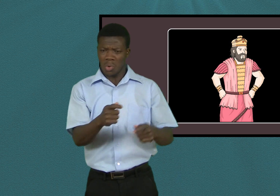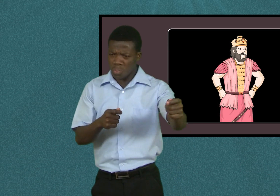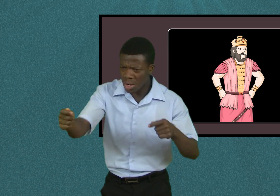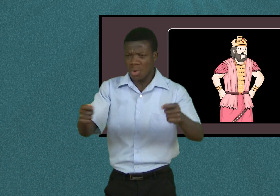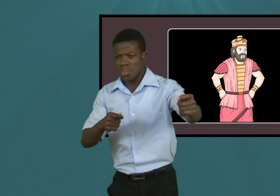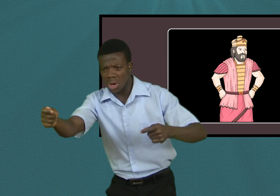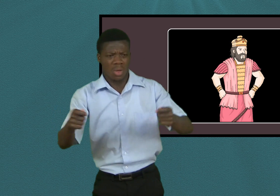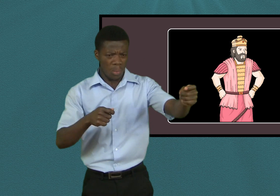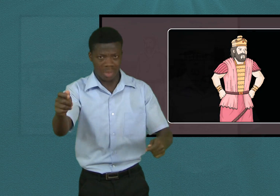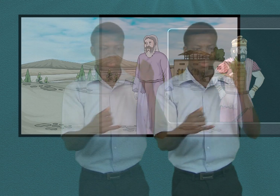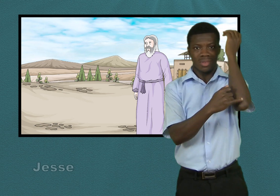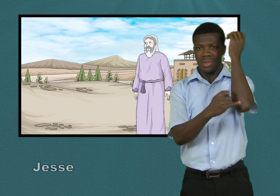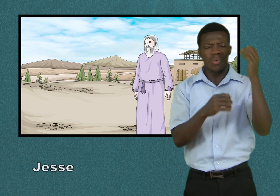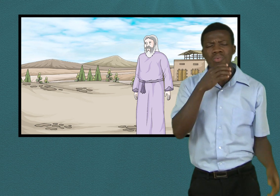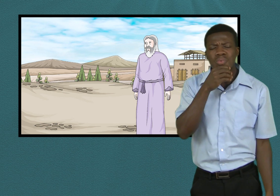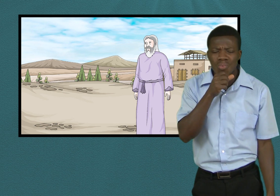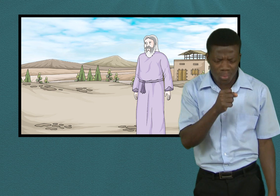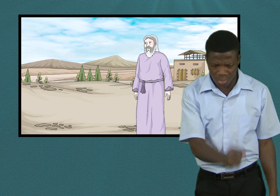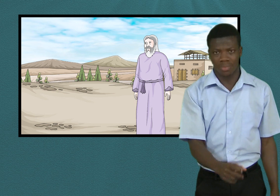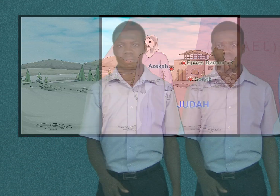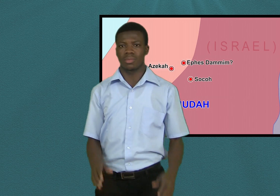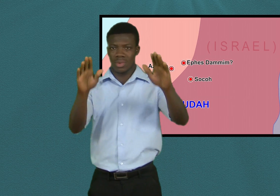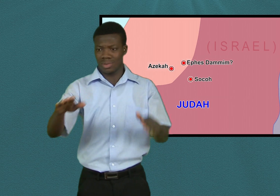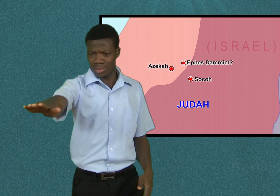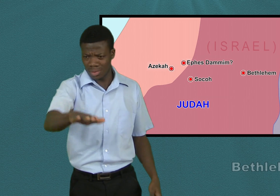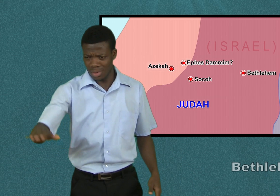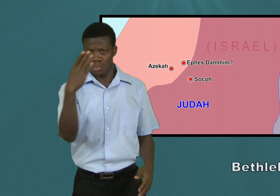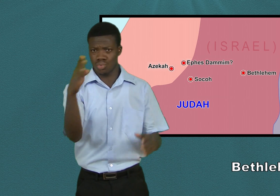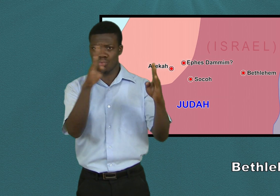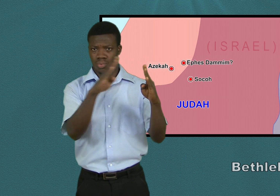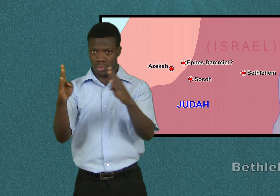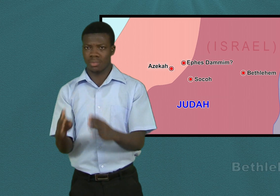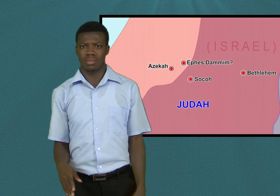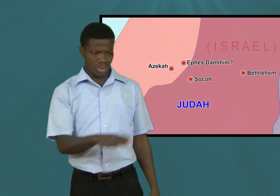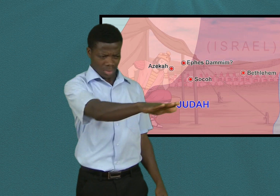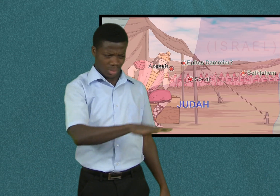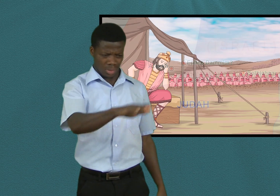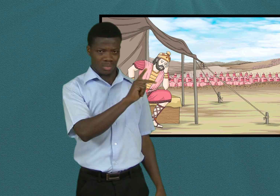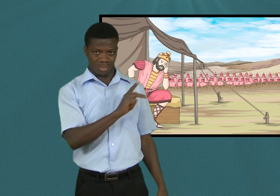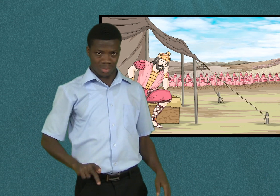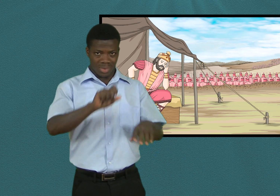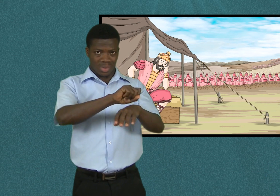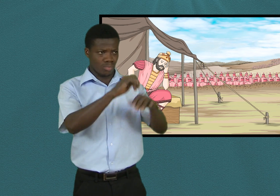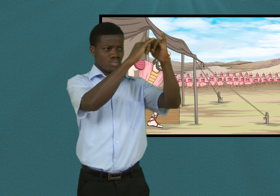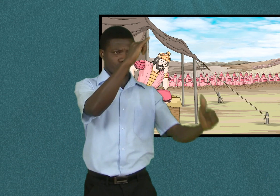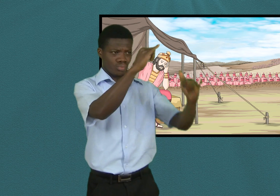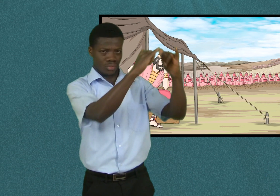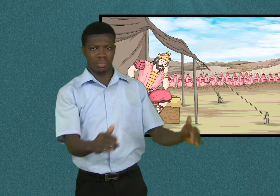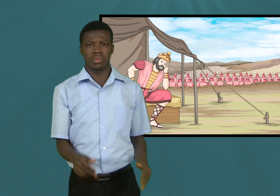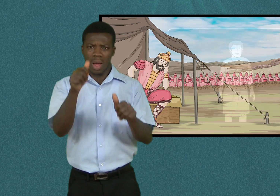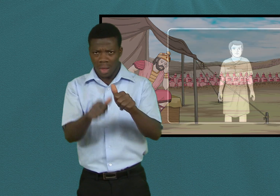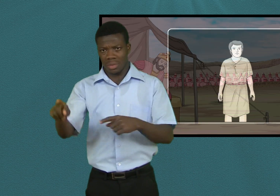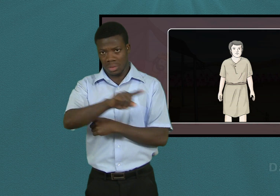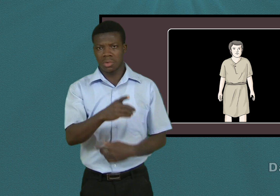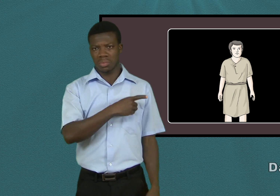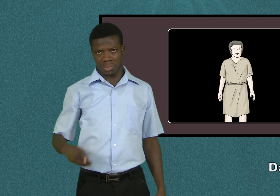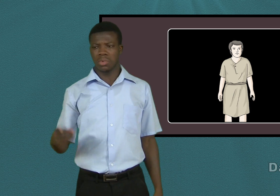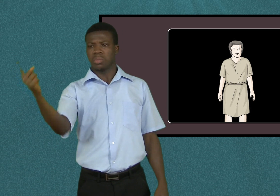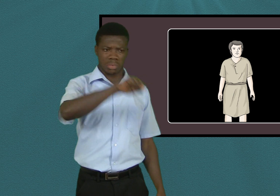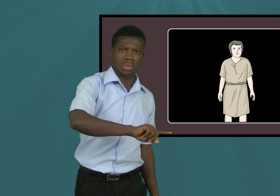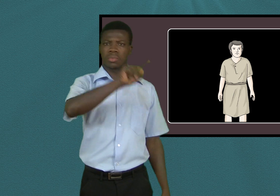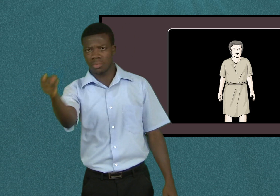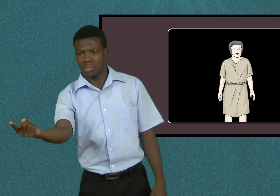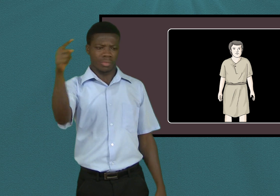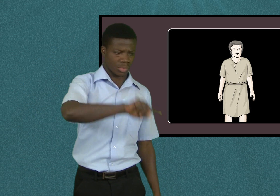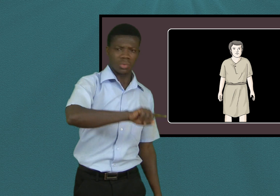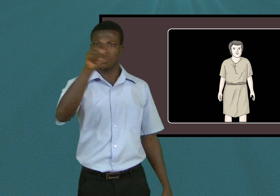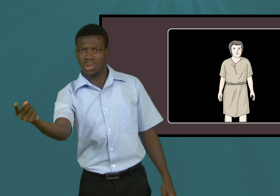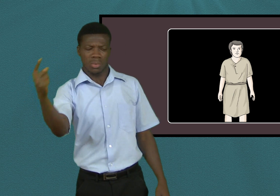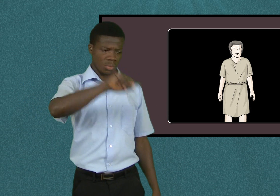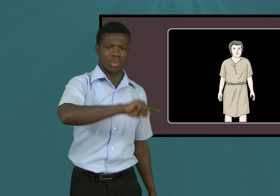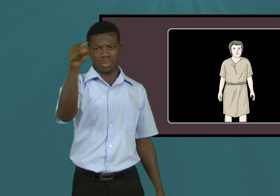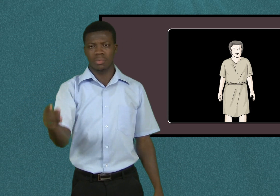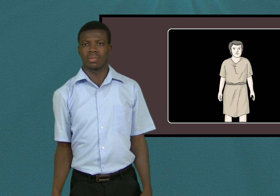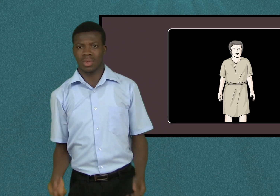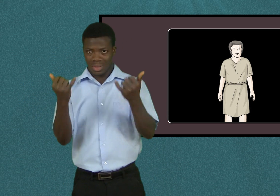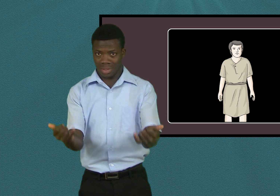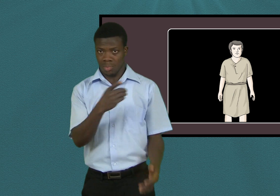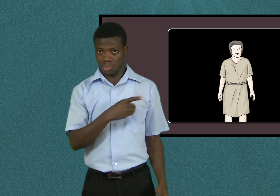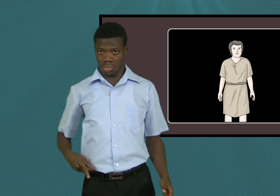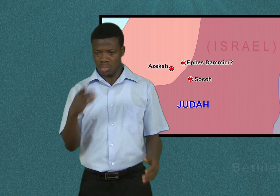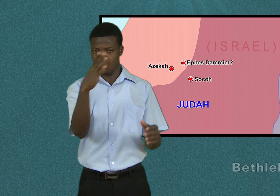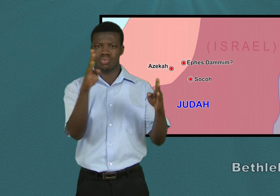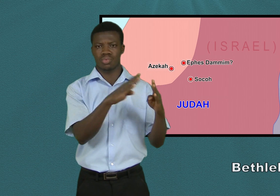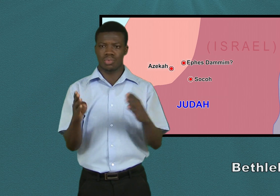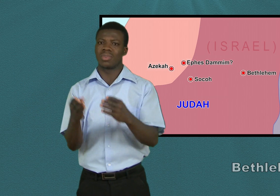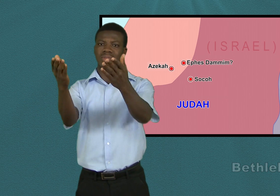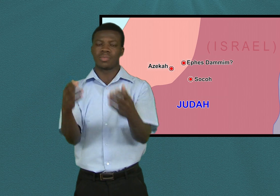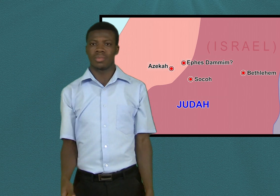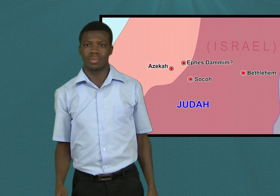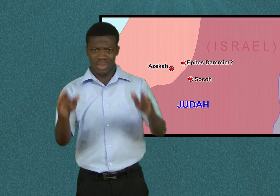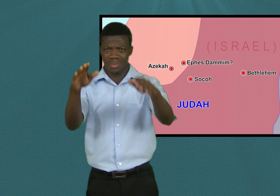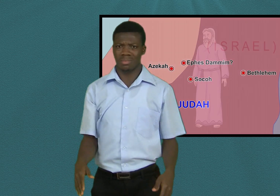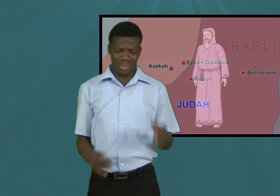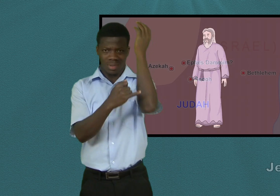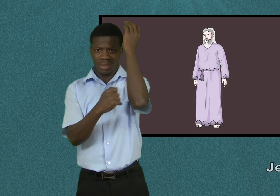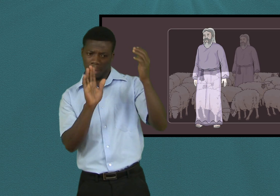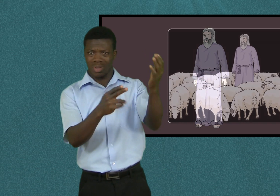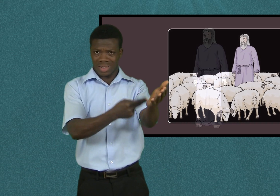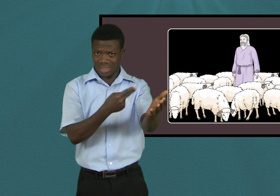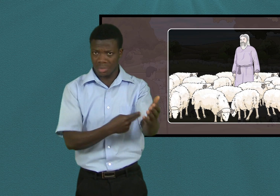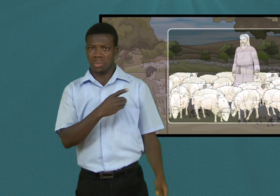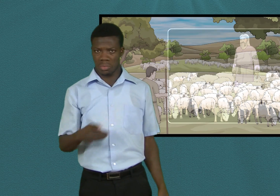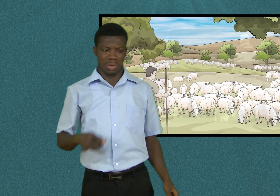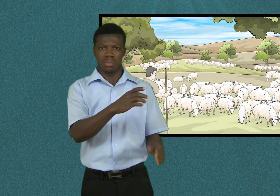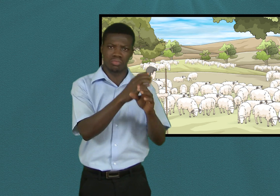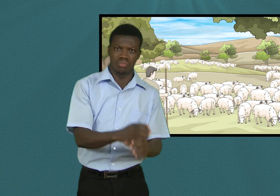And David was the youngest. The three oldest had followed Saul, but David went back and forth from Saul to tend his father’s sheep in Bethlehem.